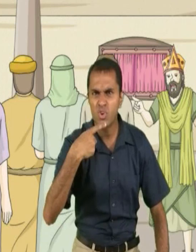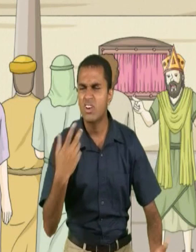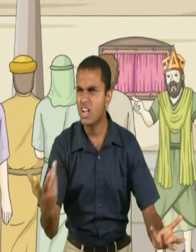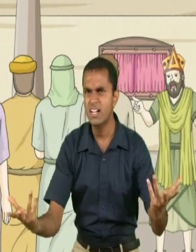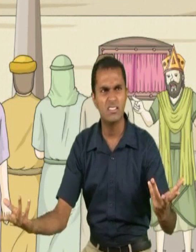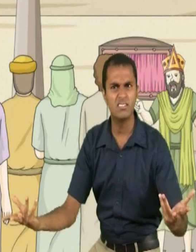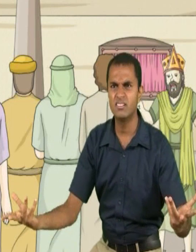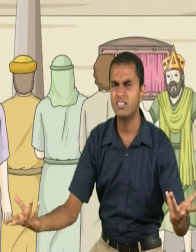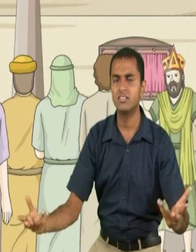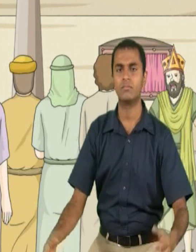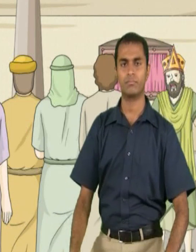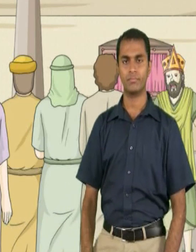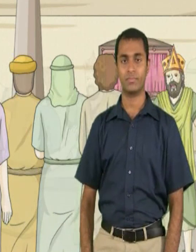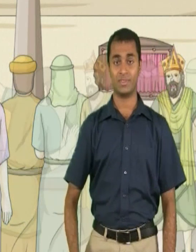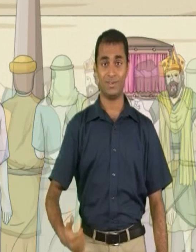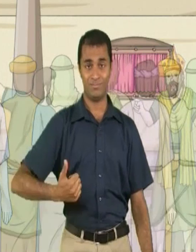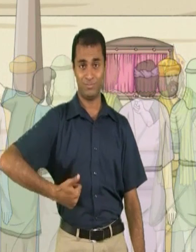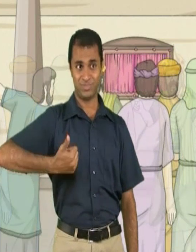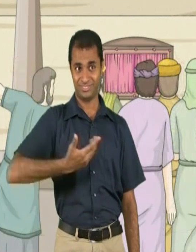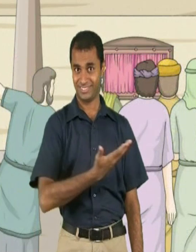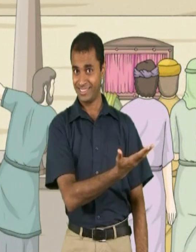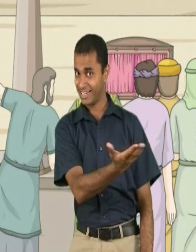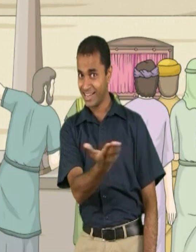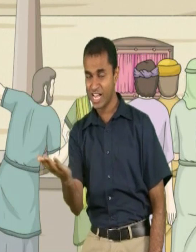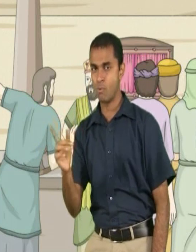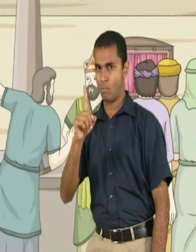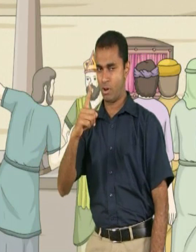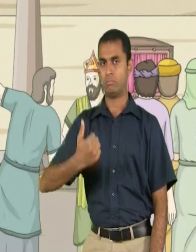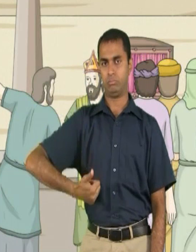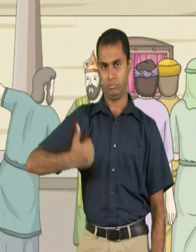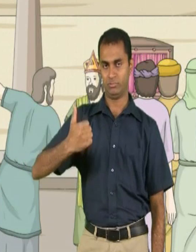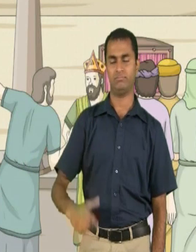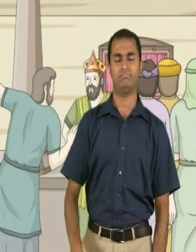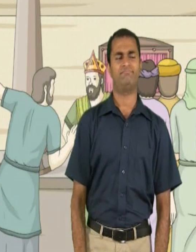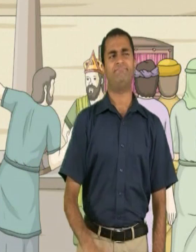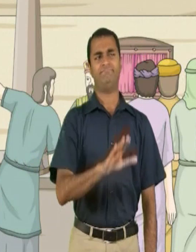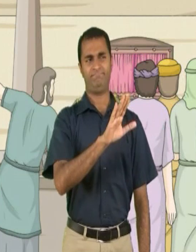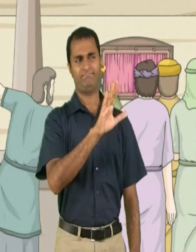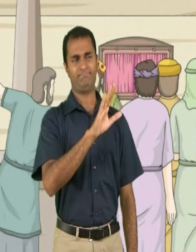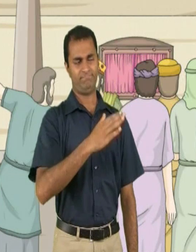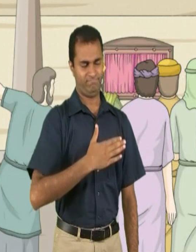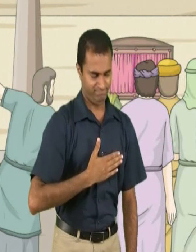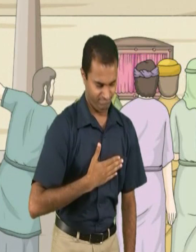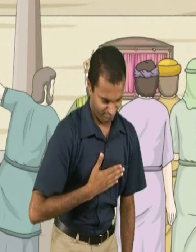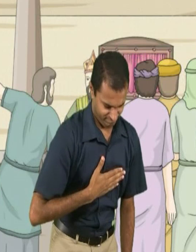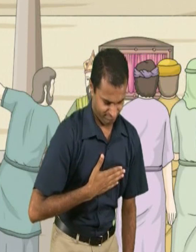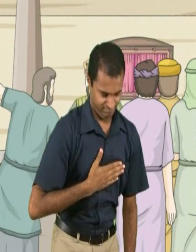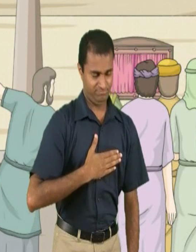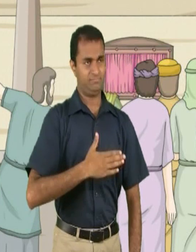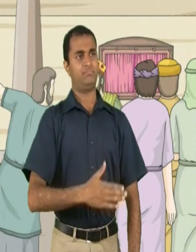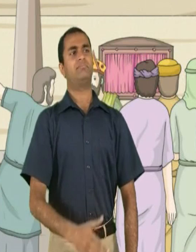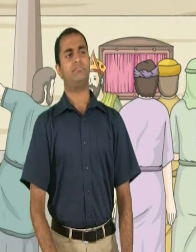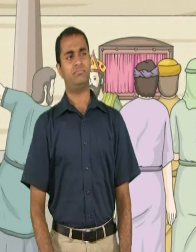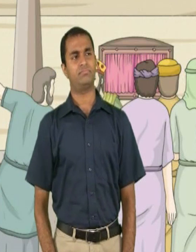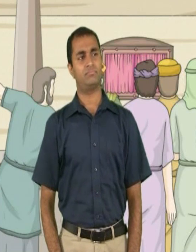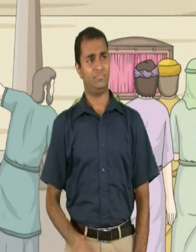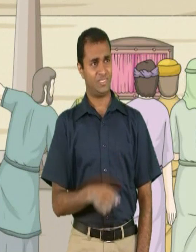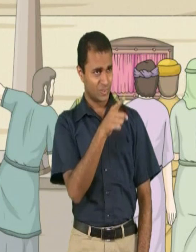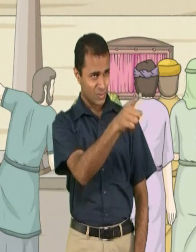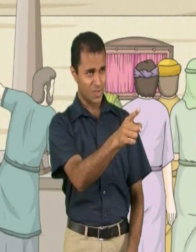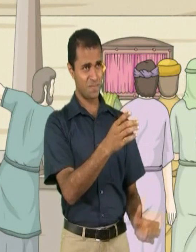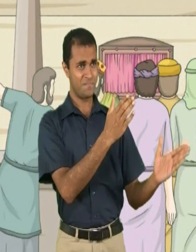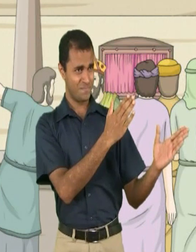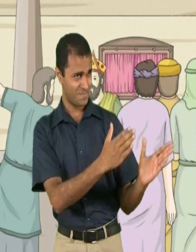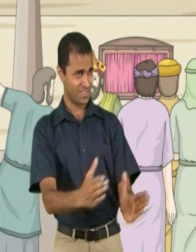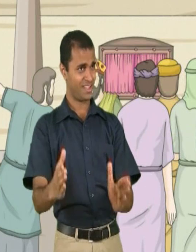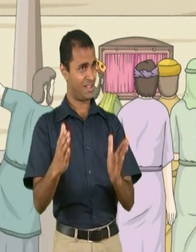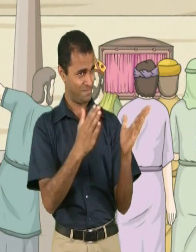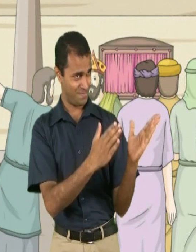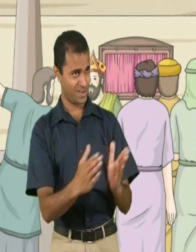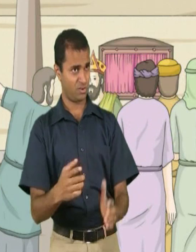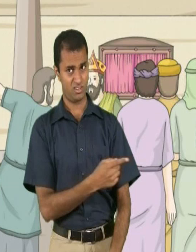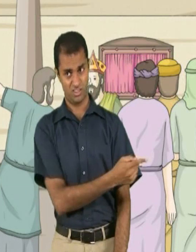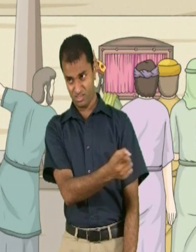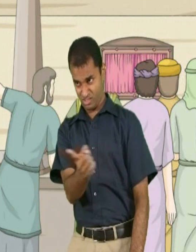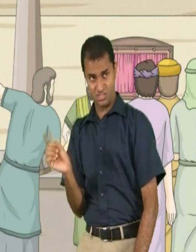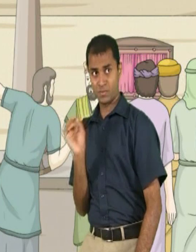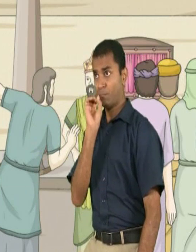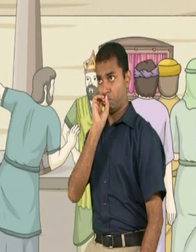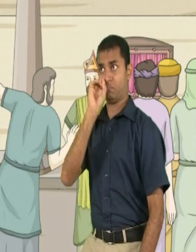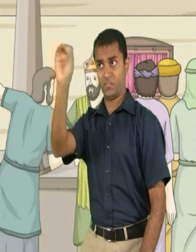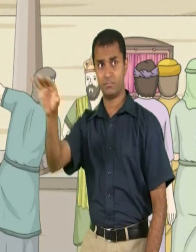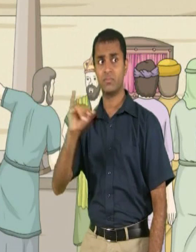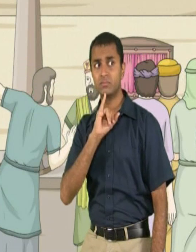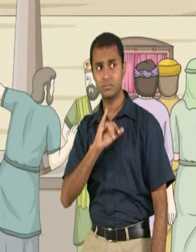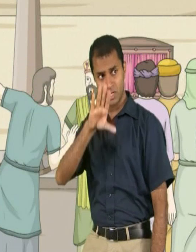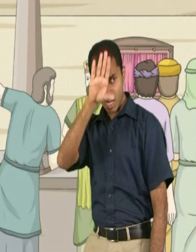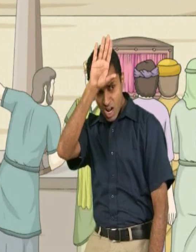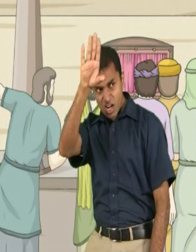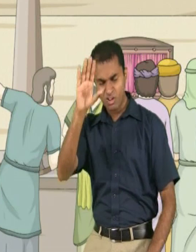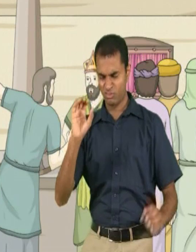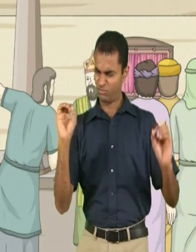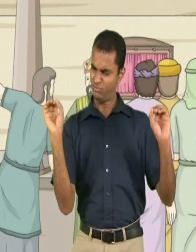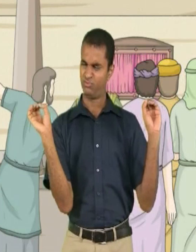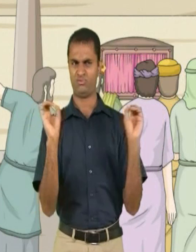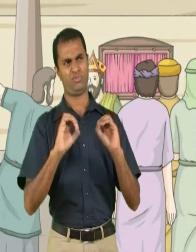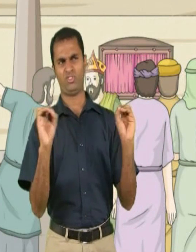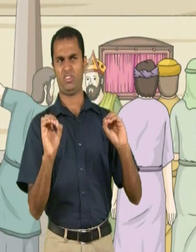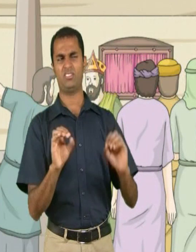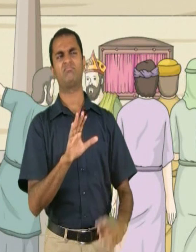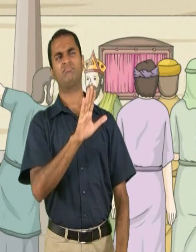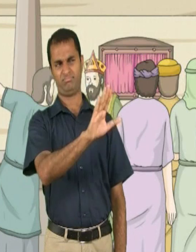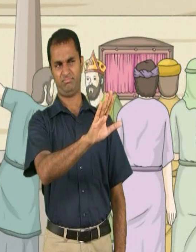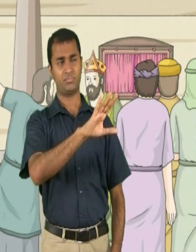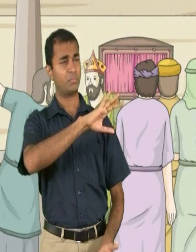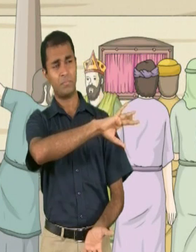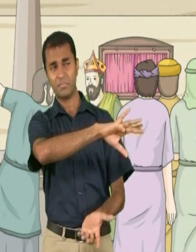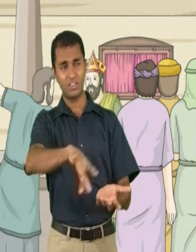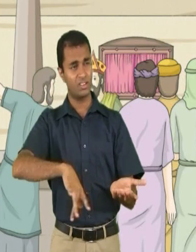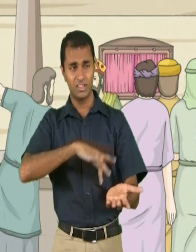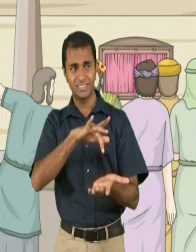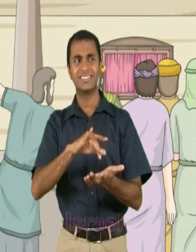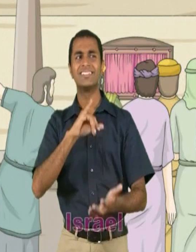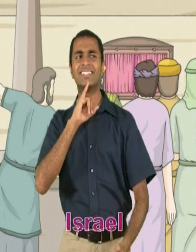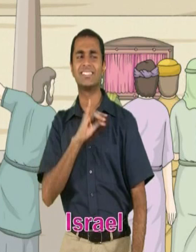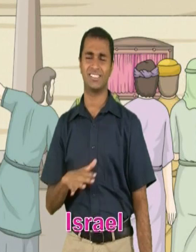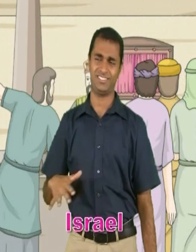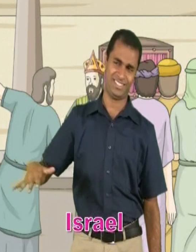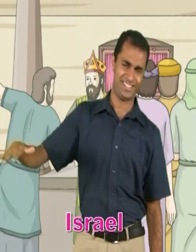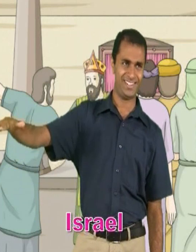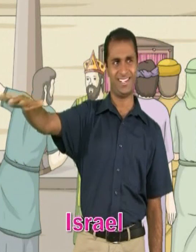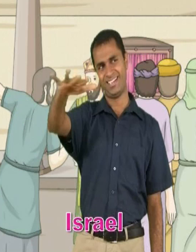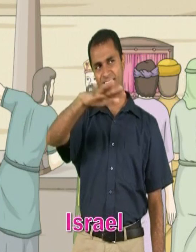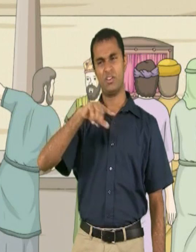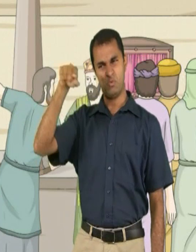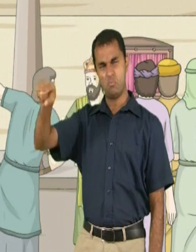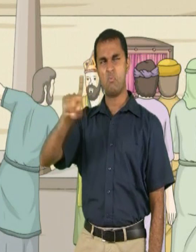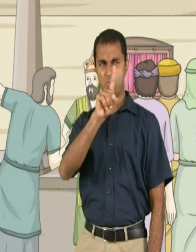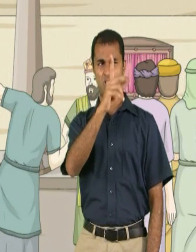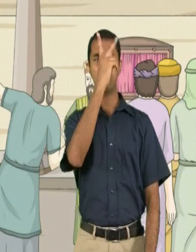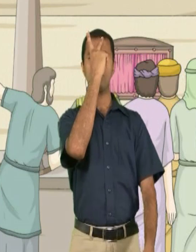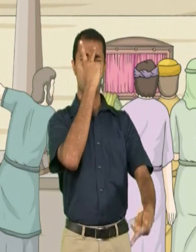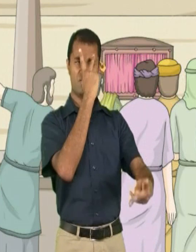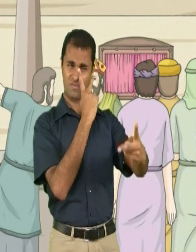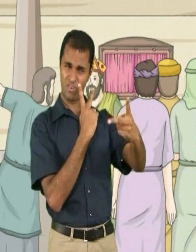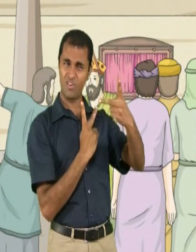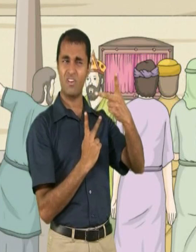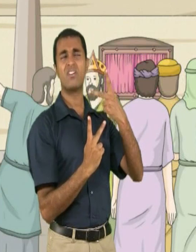But one of his servants replied, “No one, my lord the king.